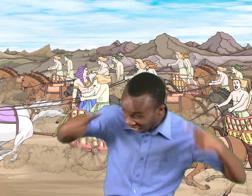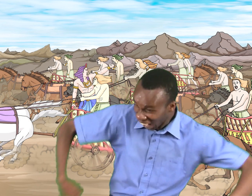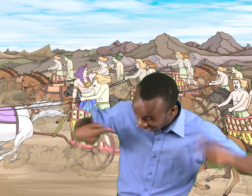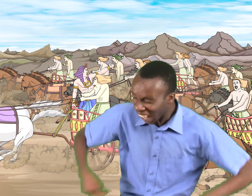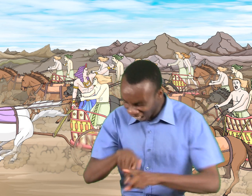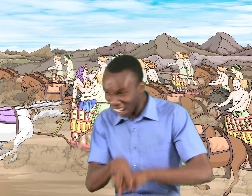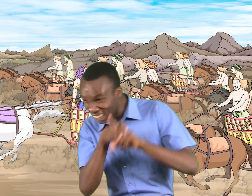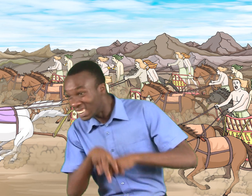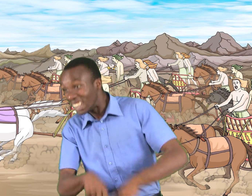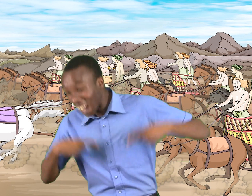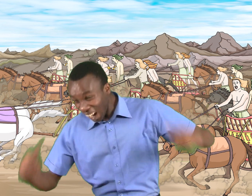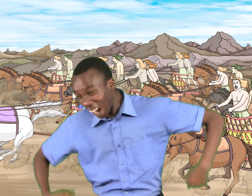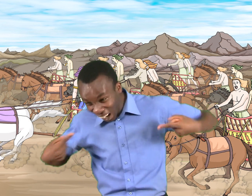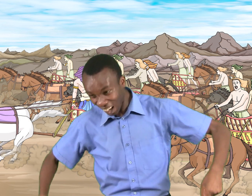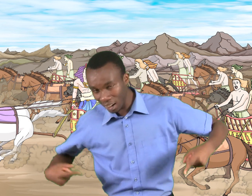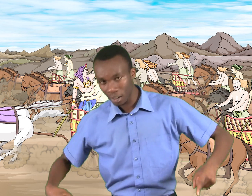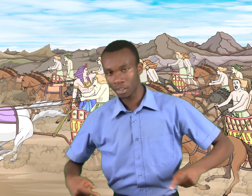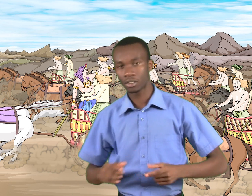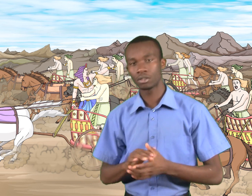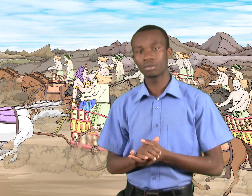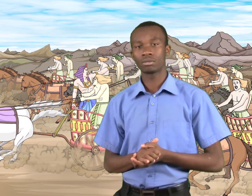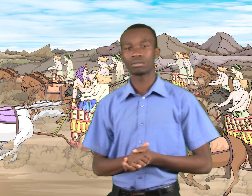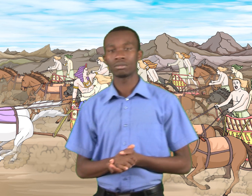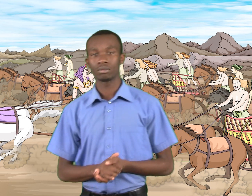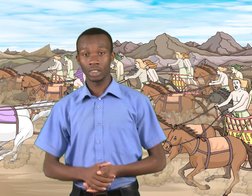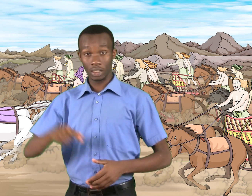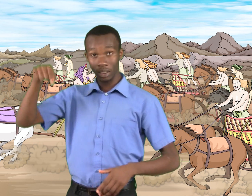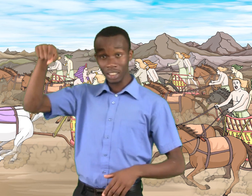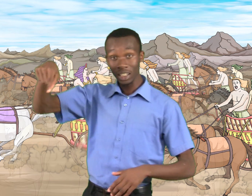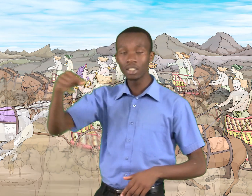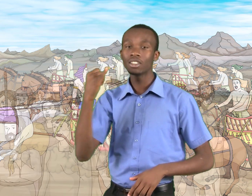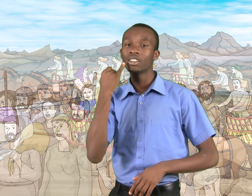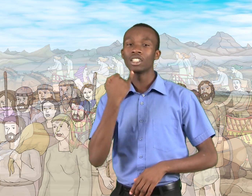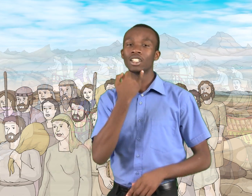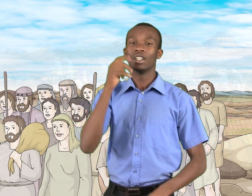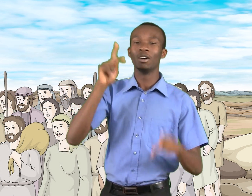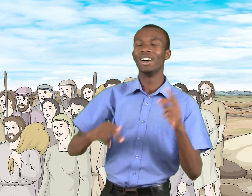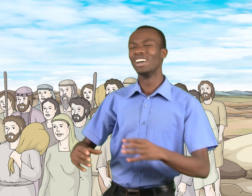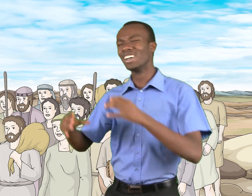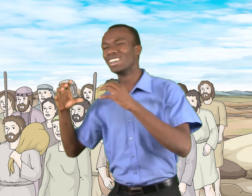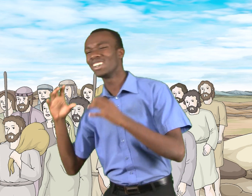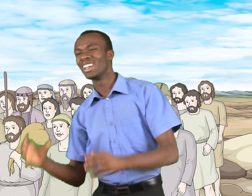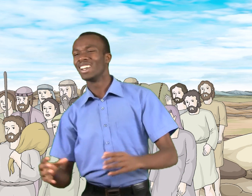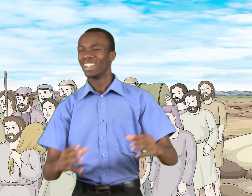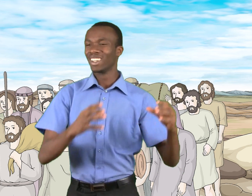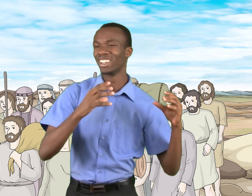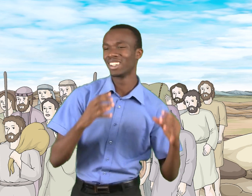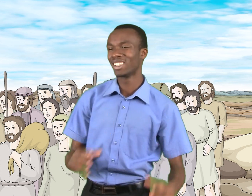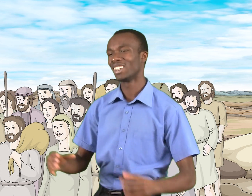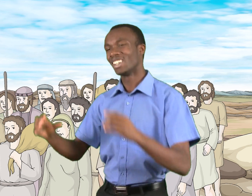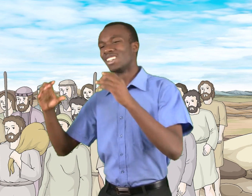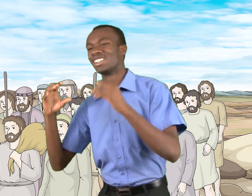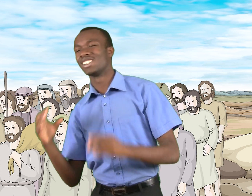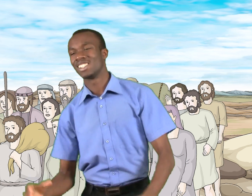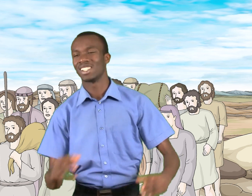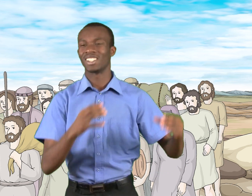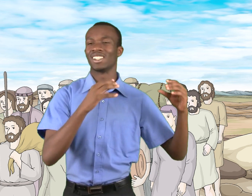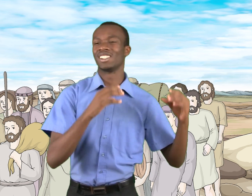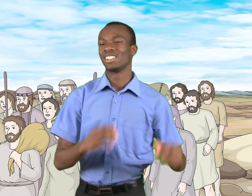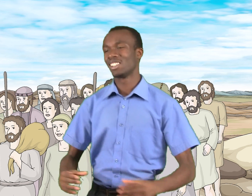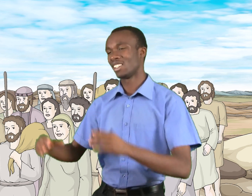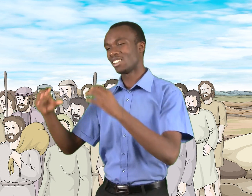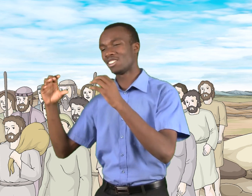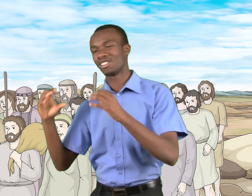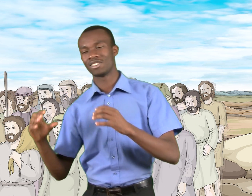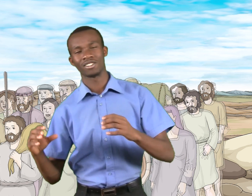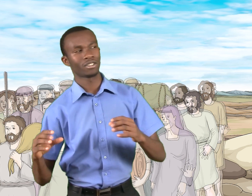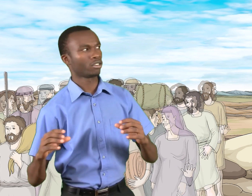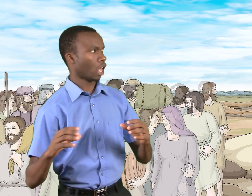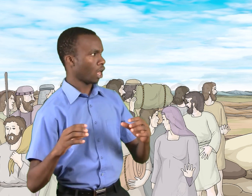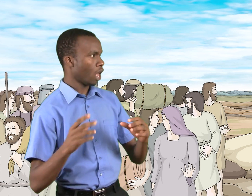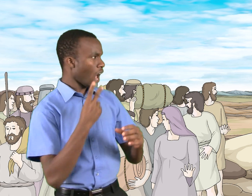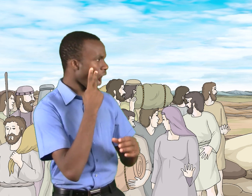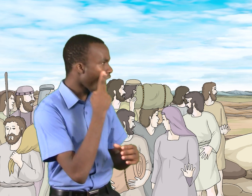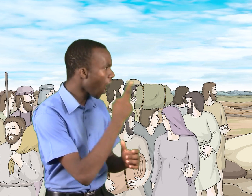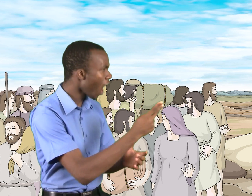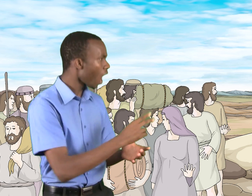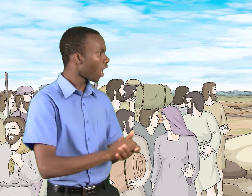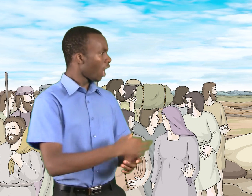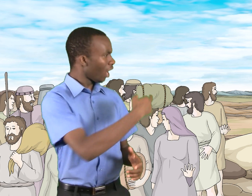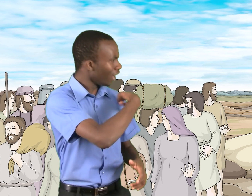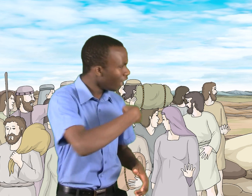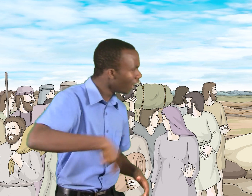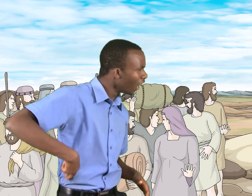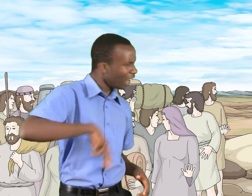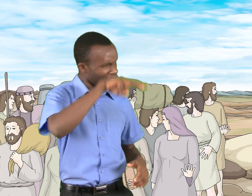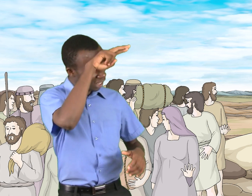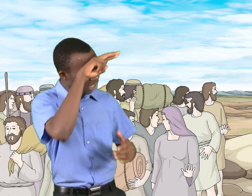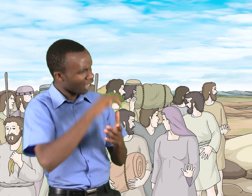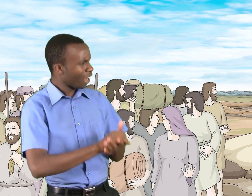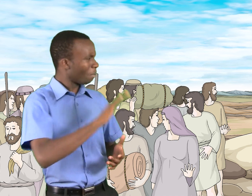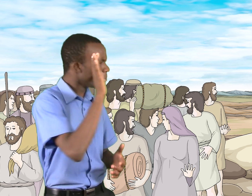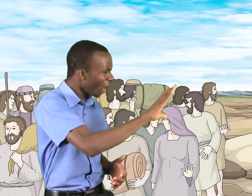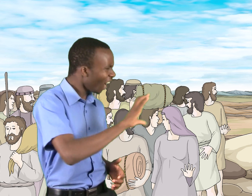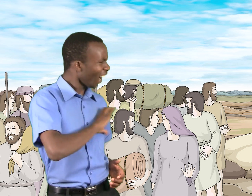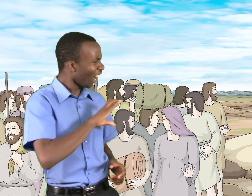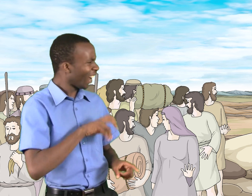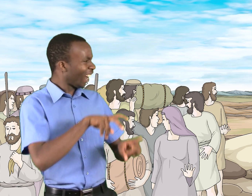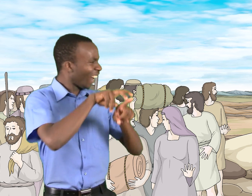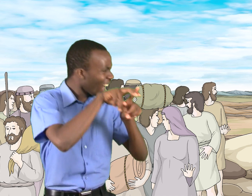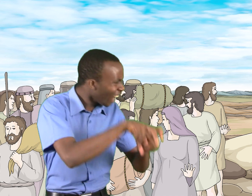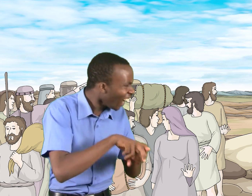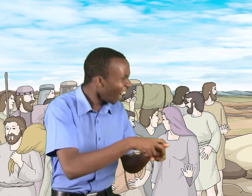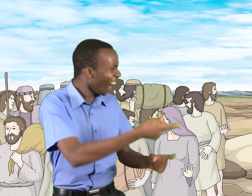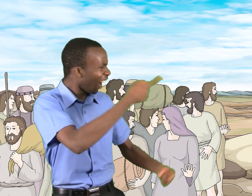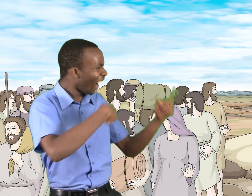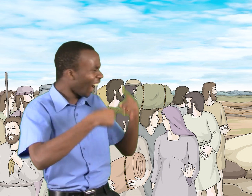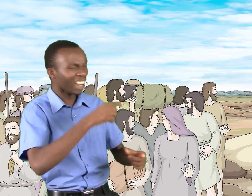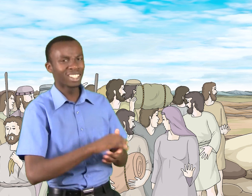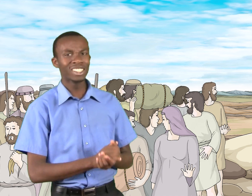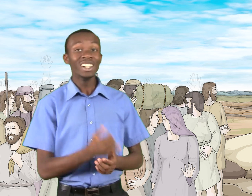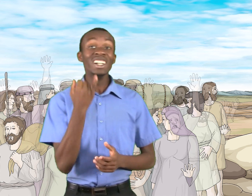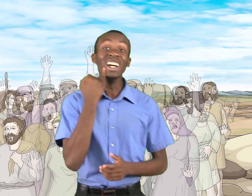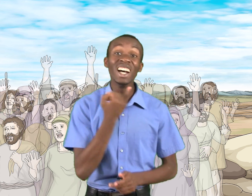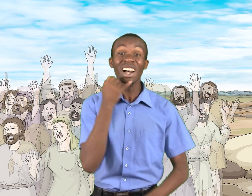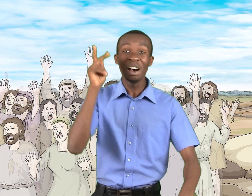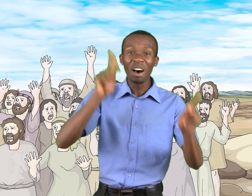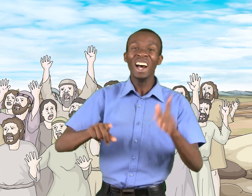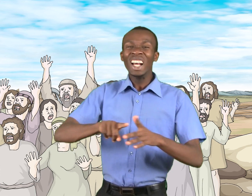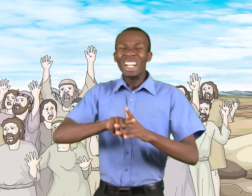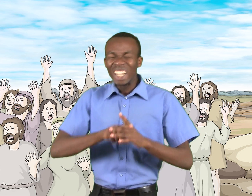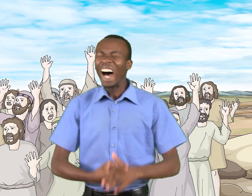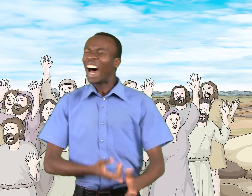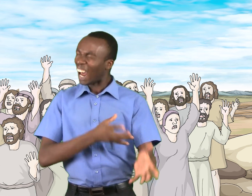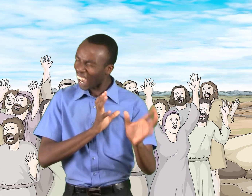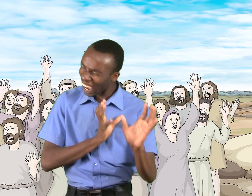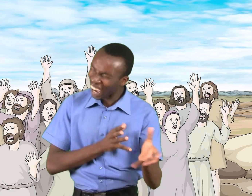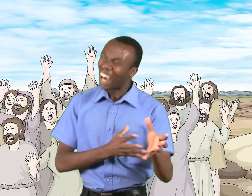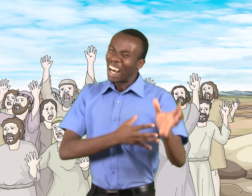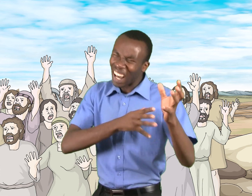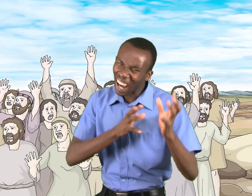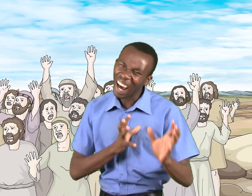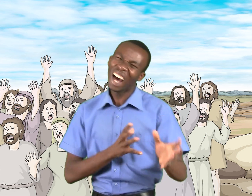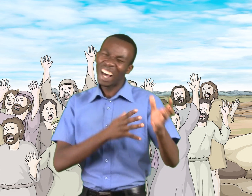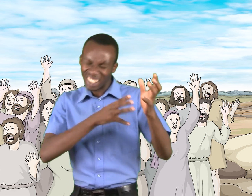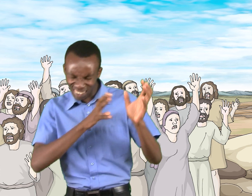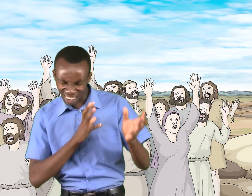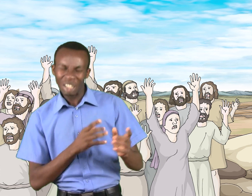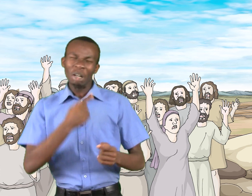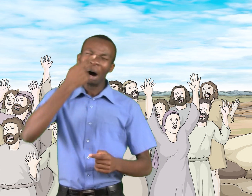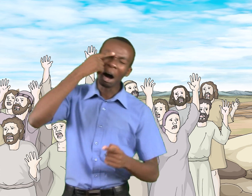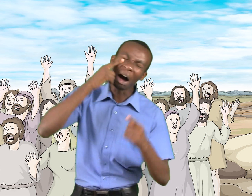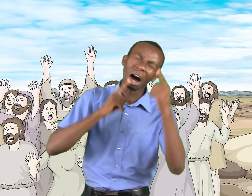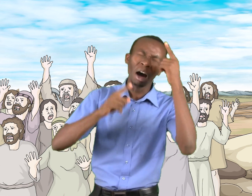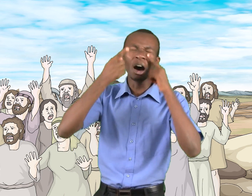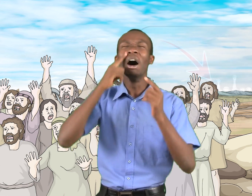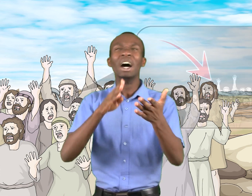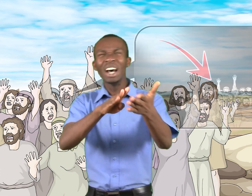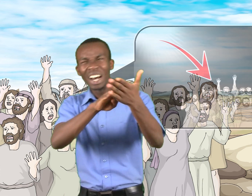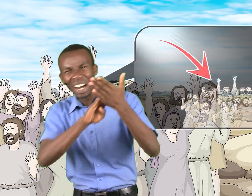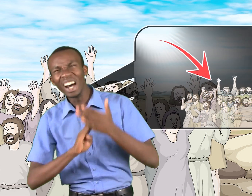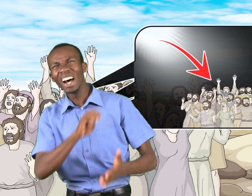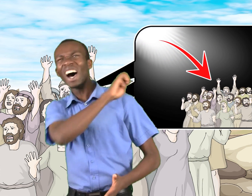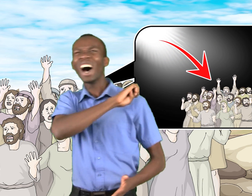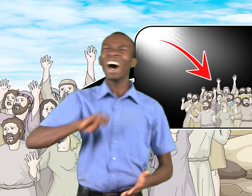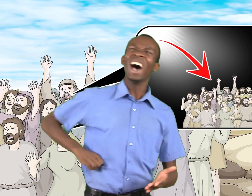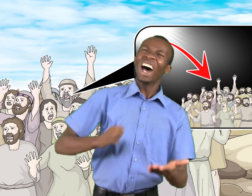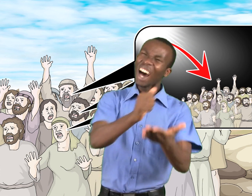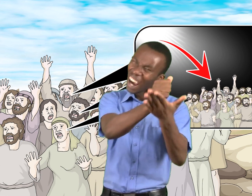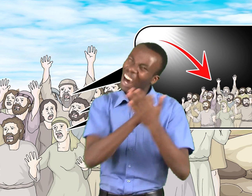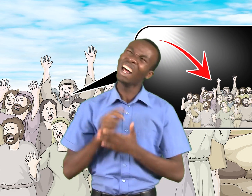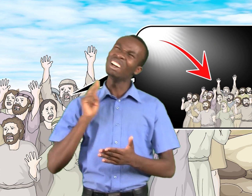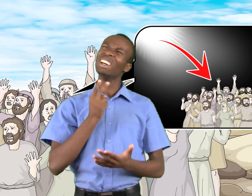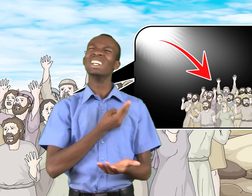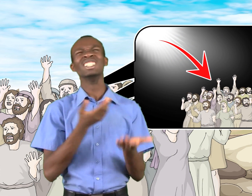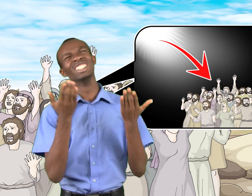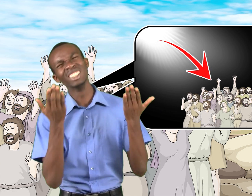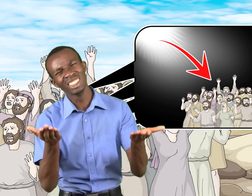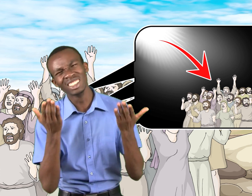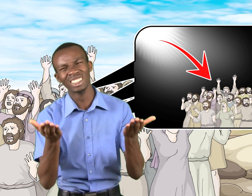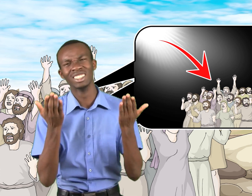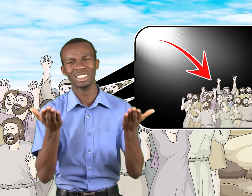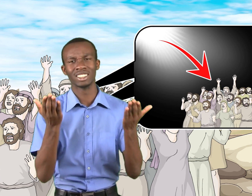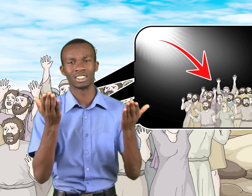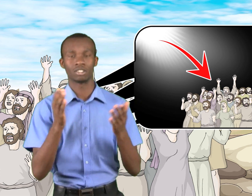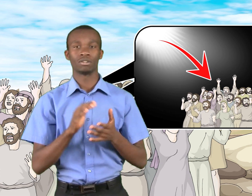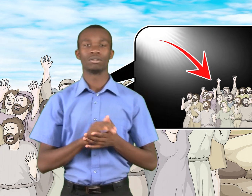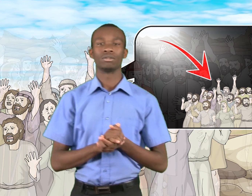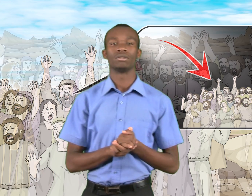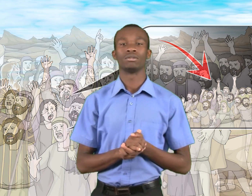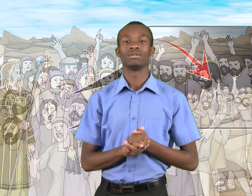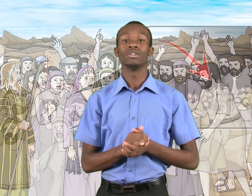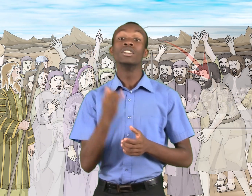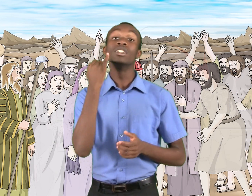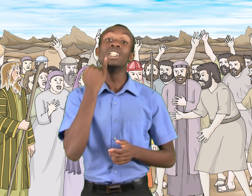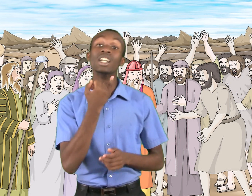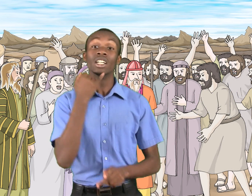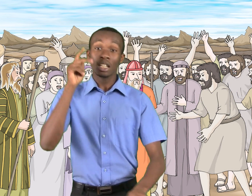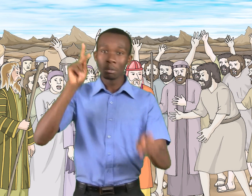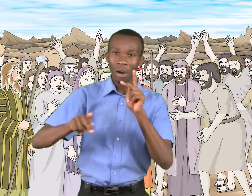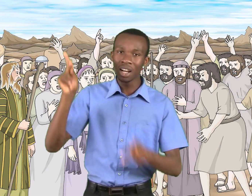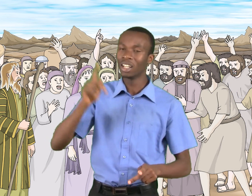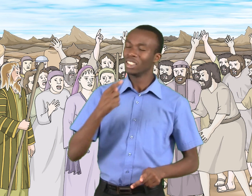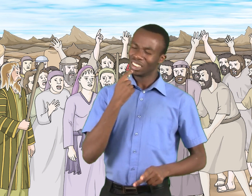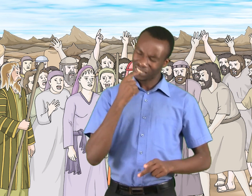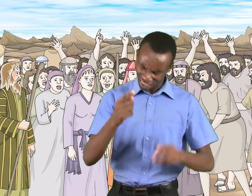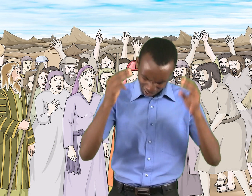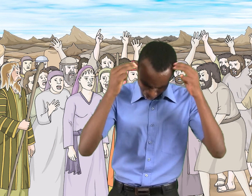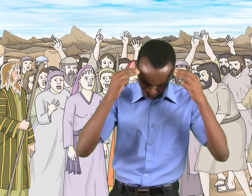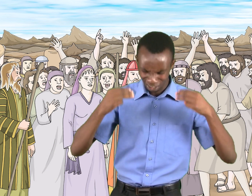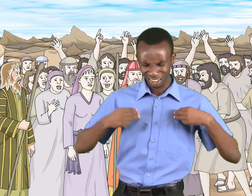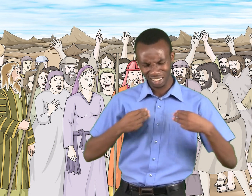As Pharaoh approached, the Israelites looked up and saw the Egyptians marching after them, and they were terrified and cried out to the LORD.